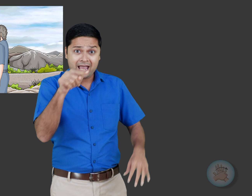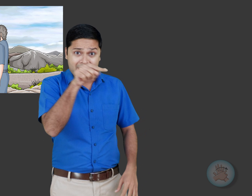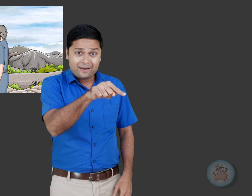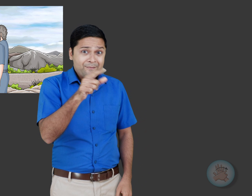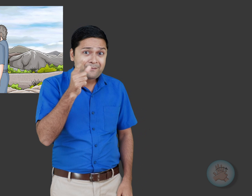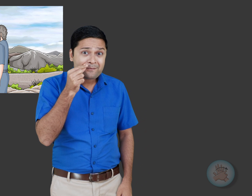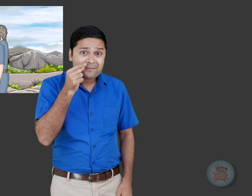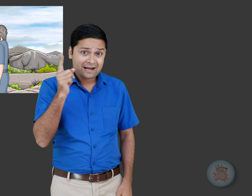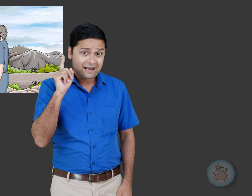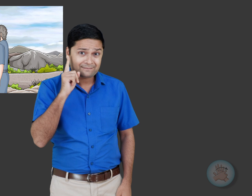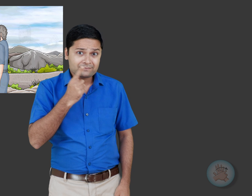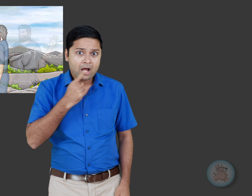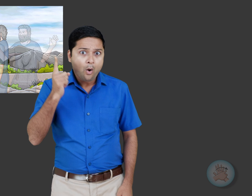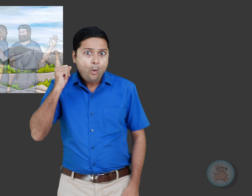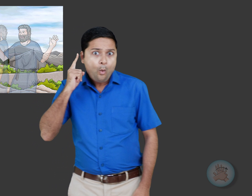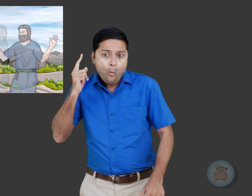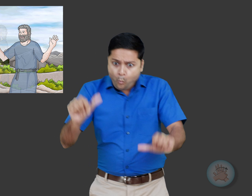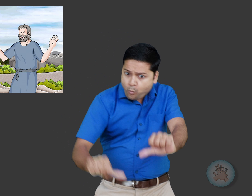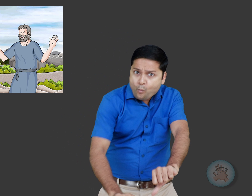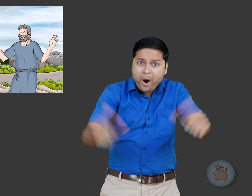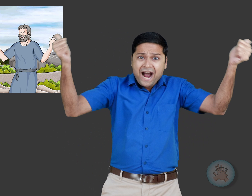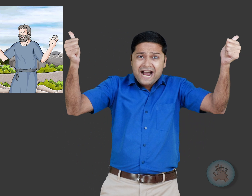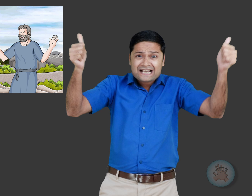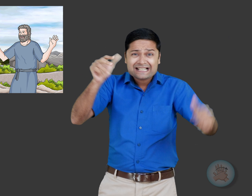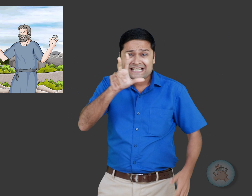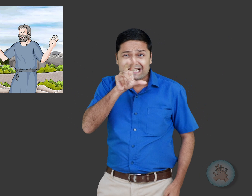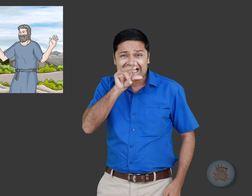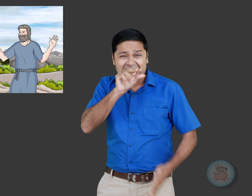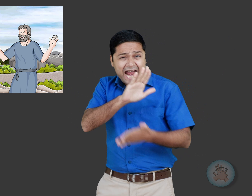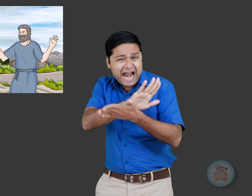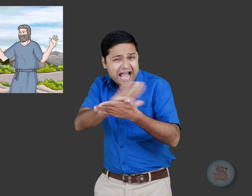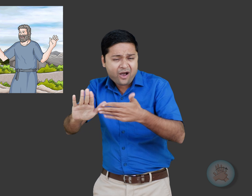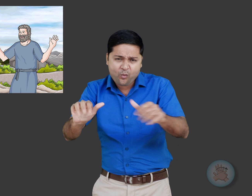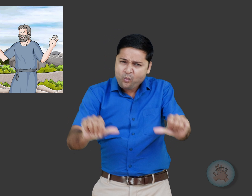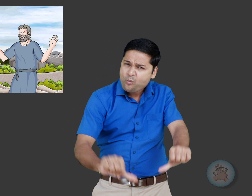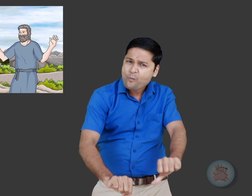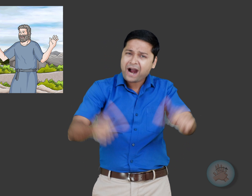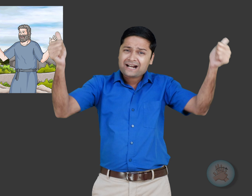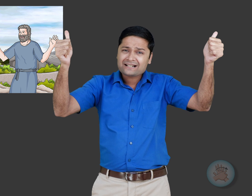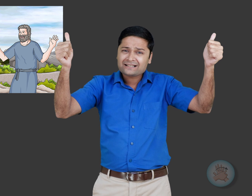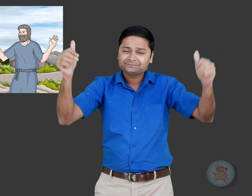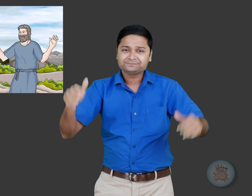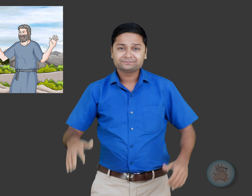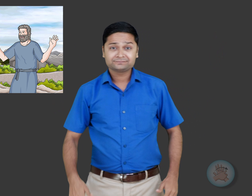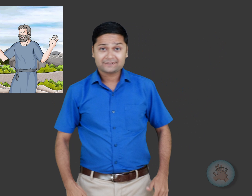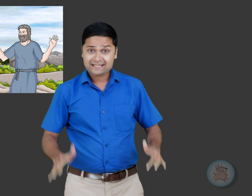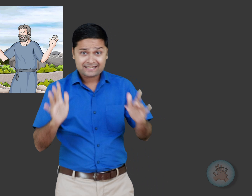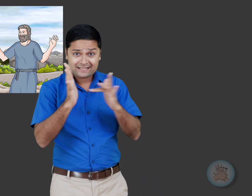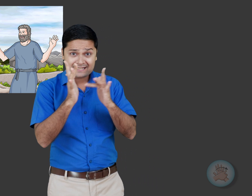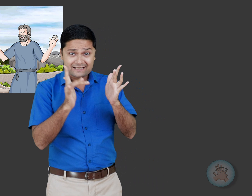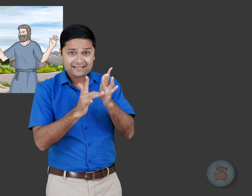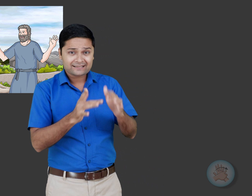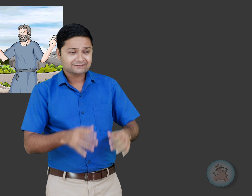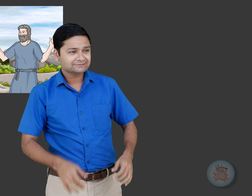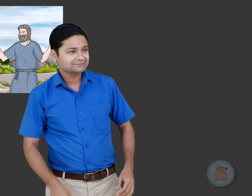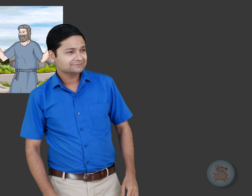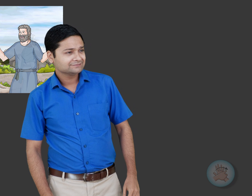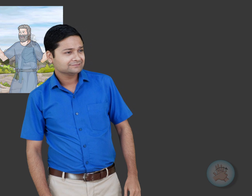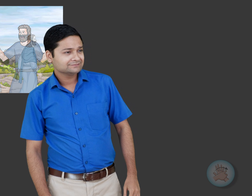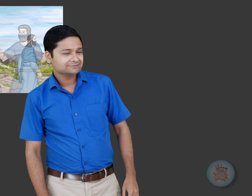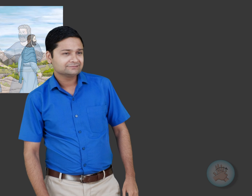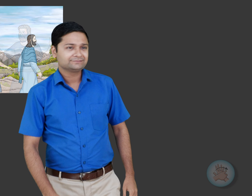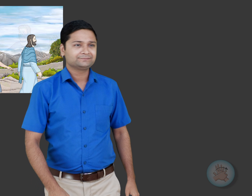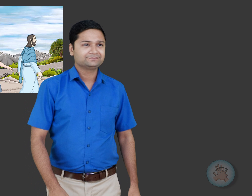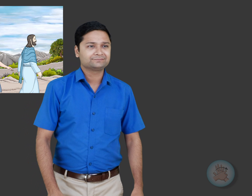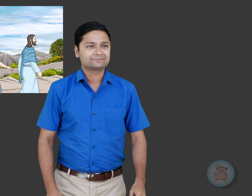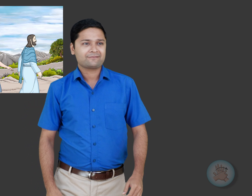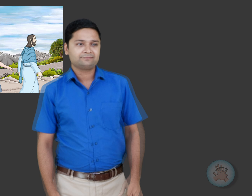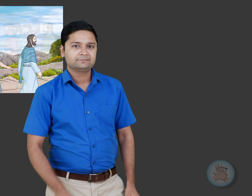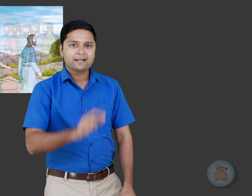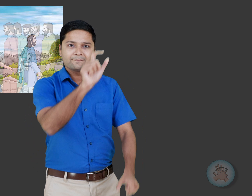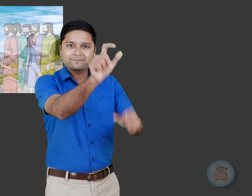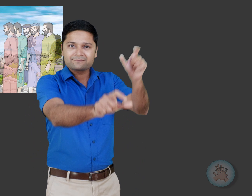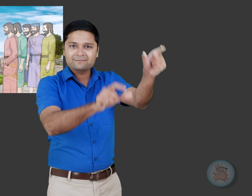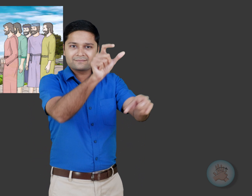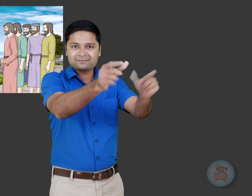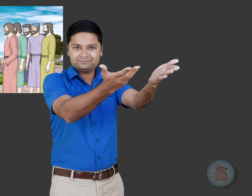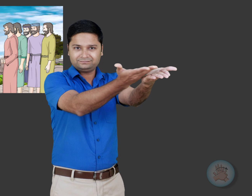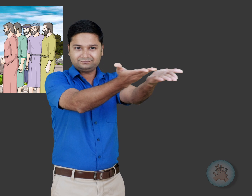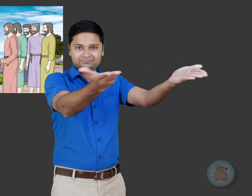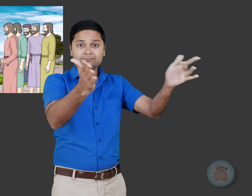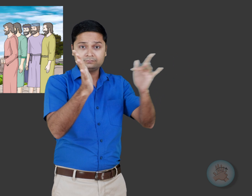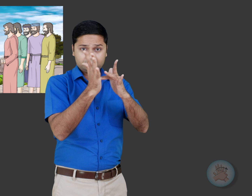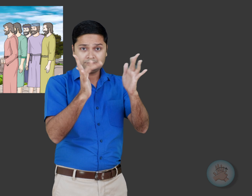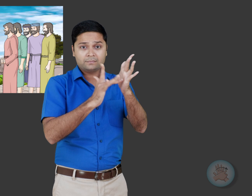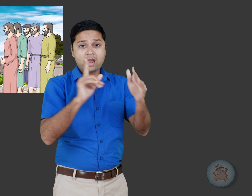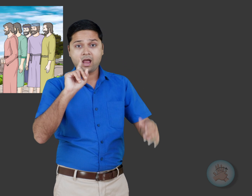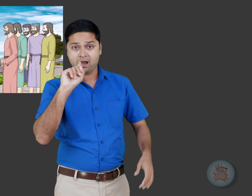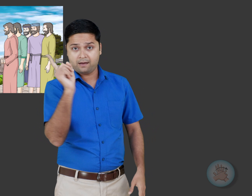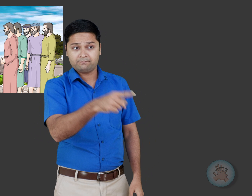Immediately the man’s ears were opened and his tongue was released, and he began to speak plainly.